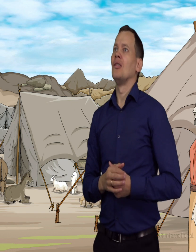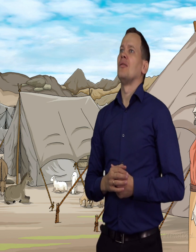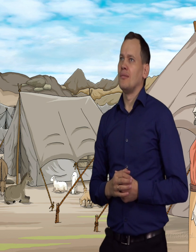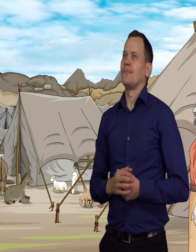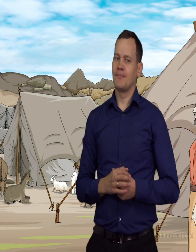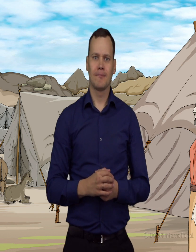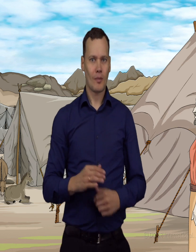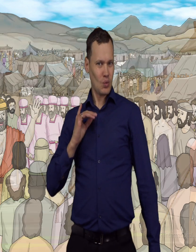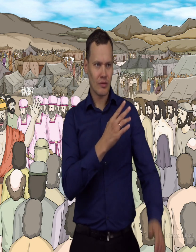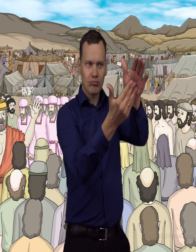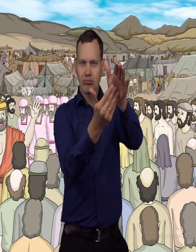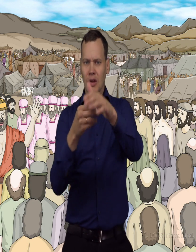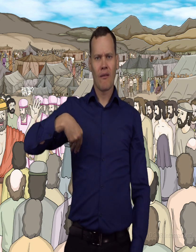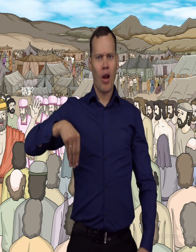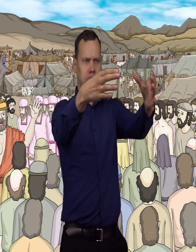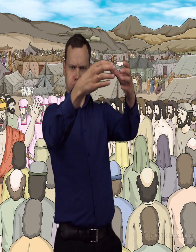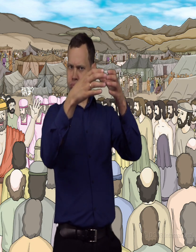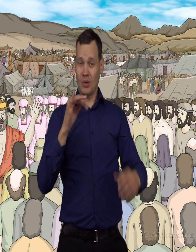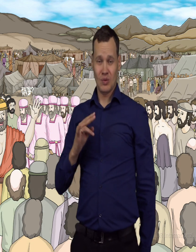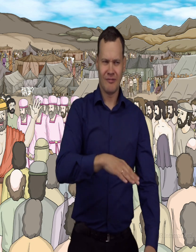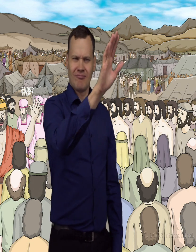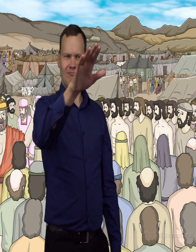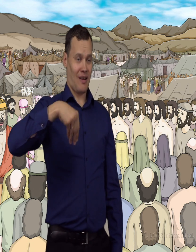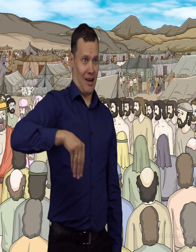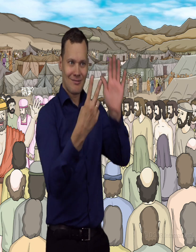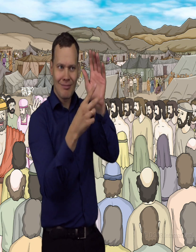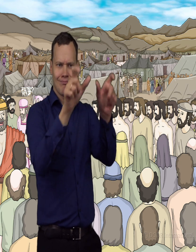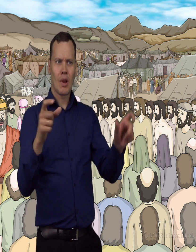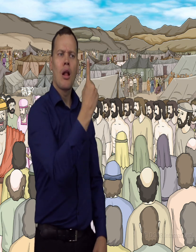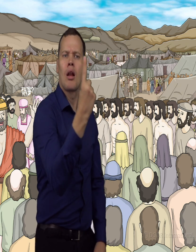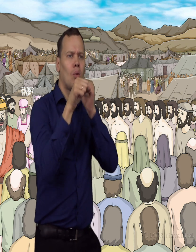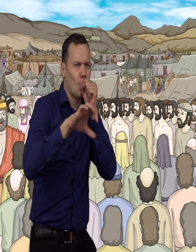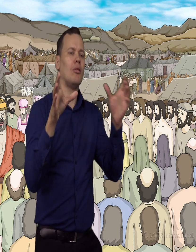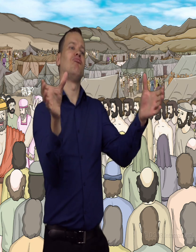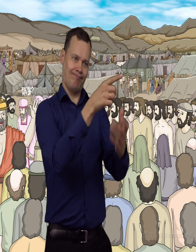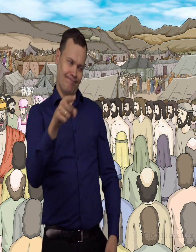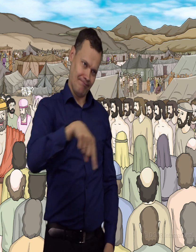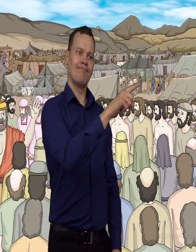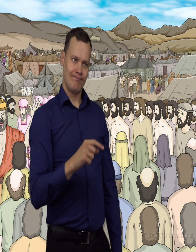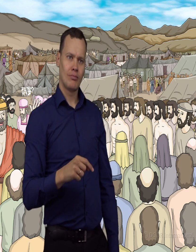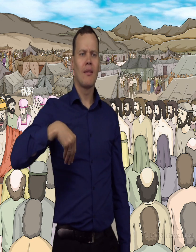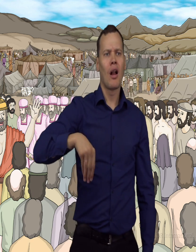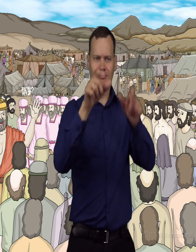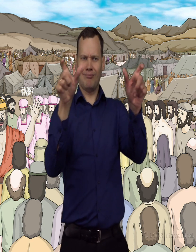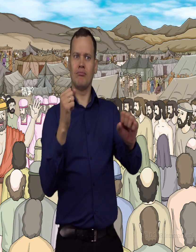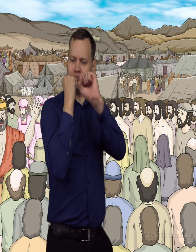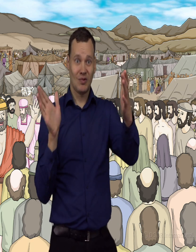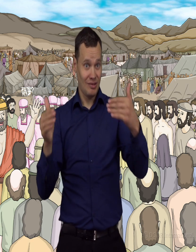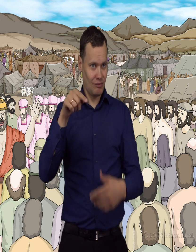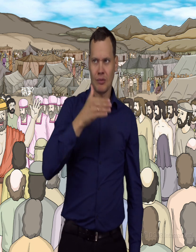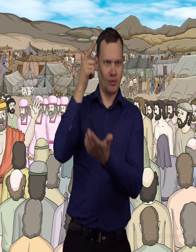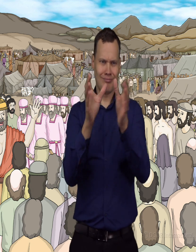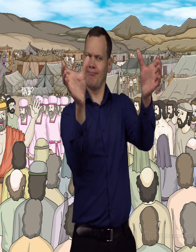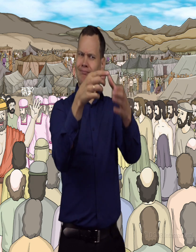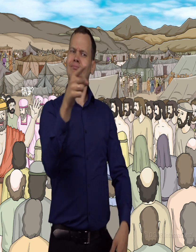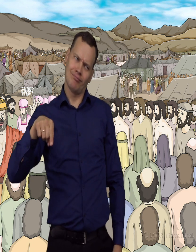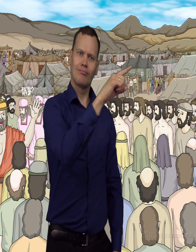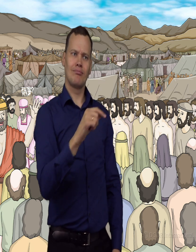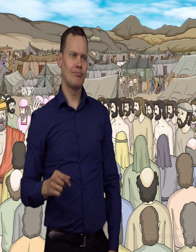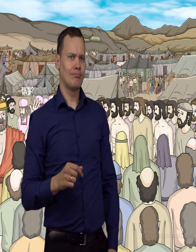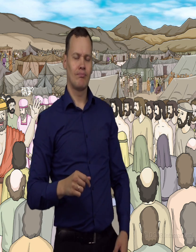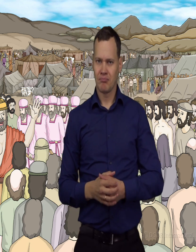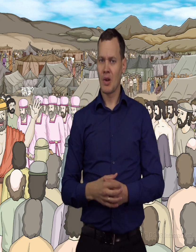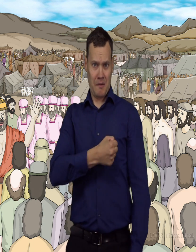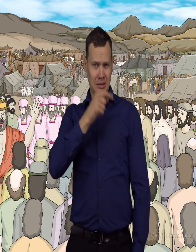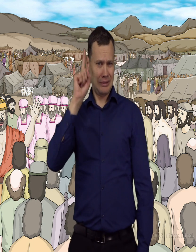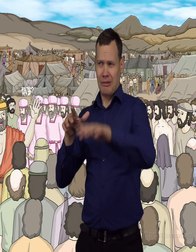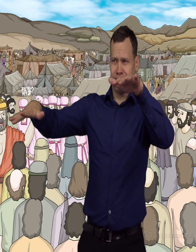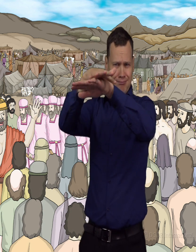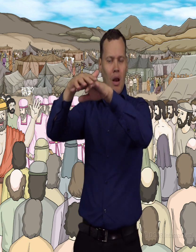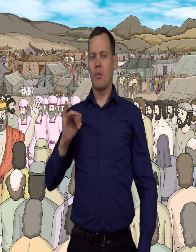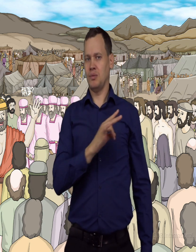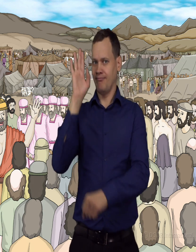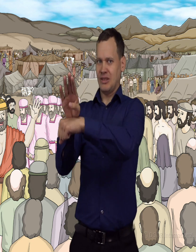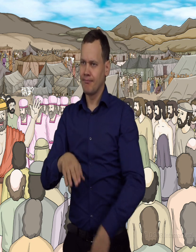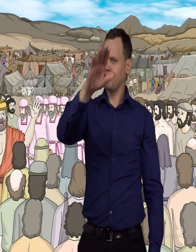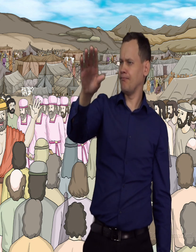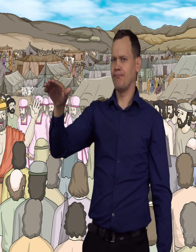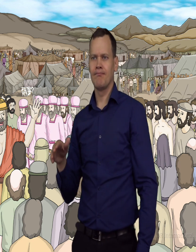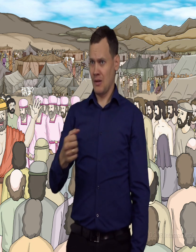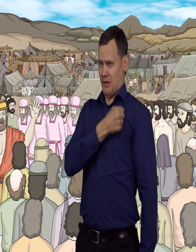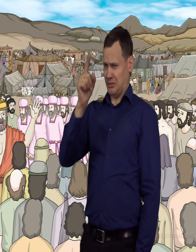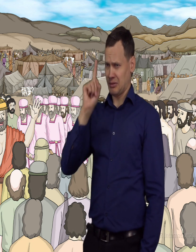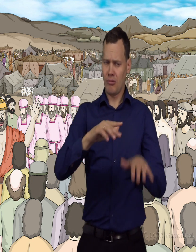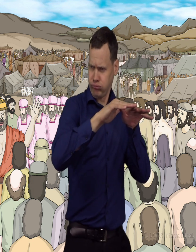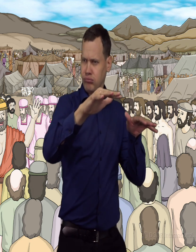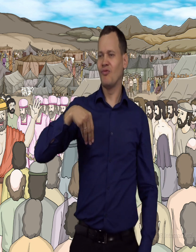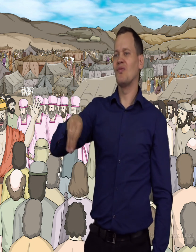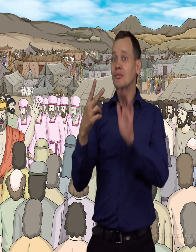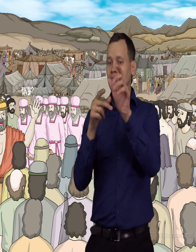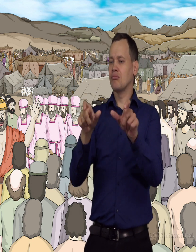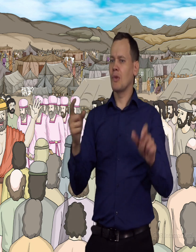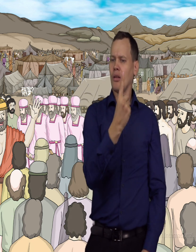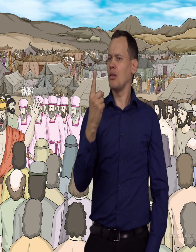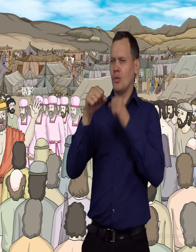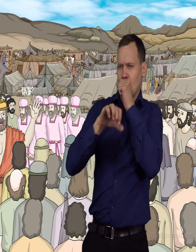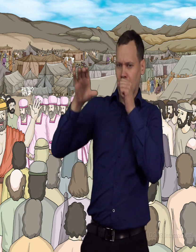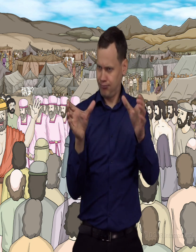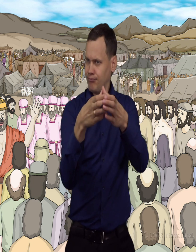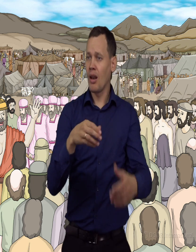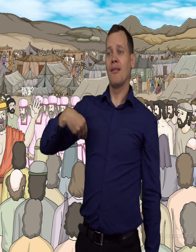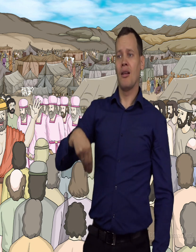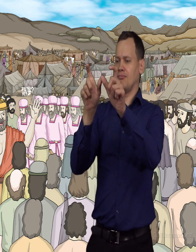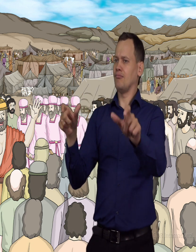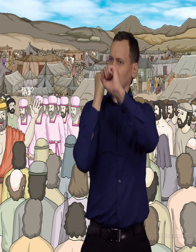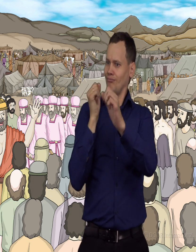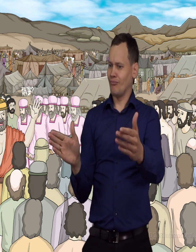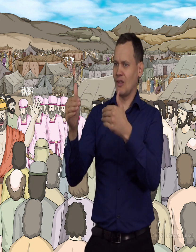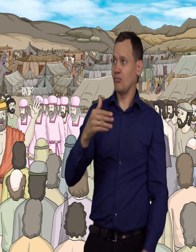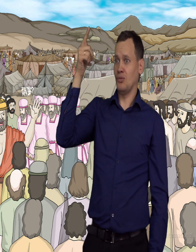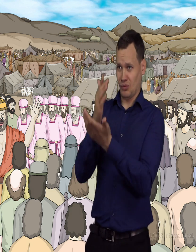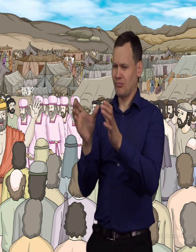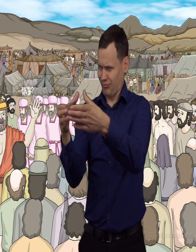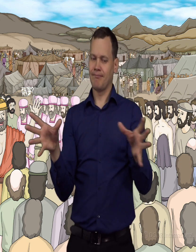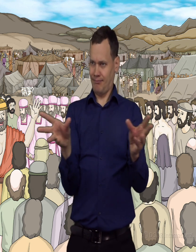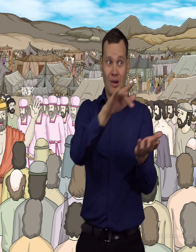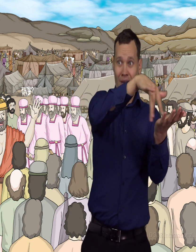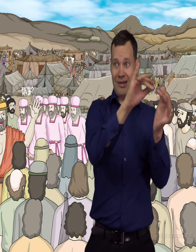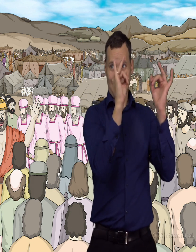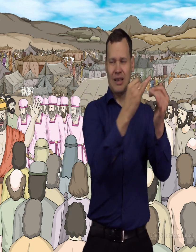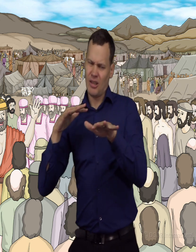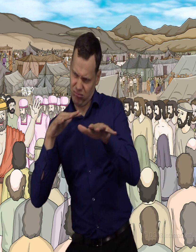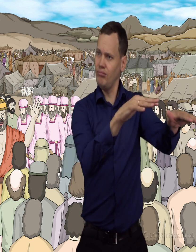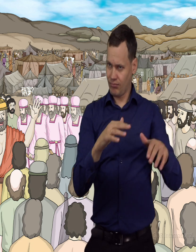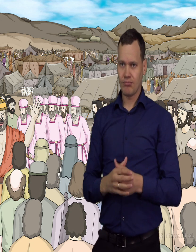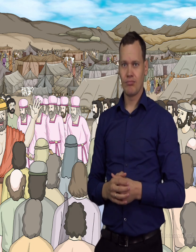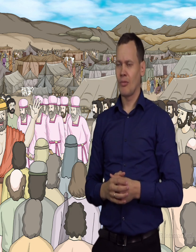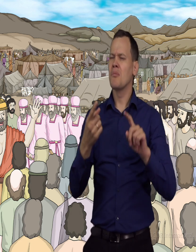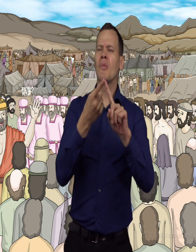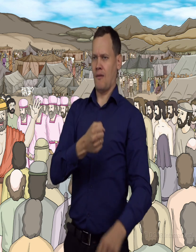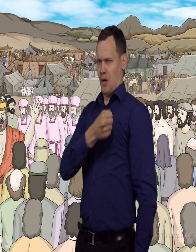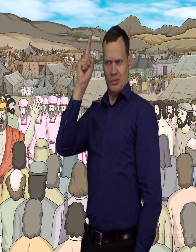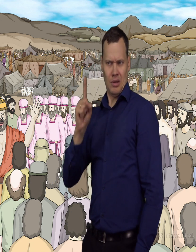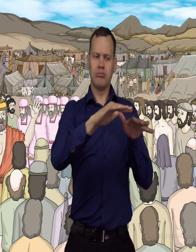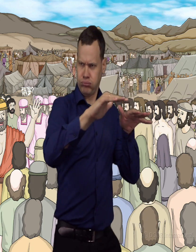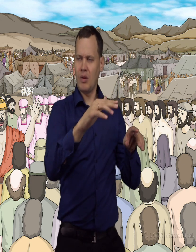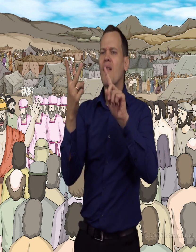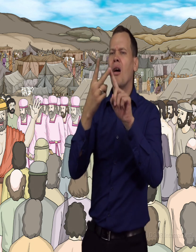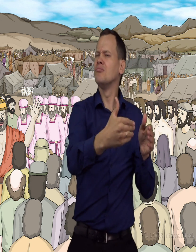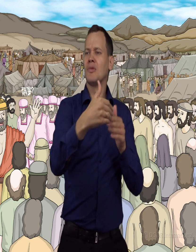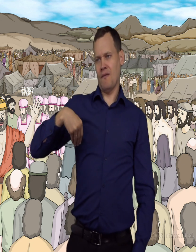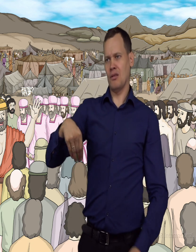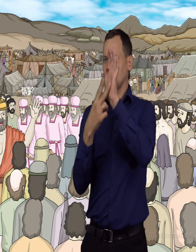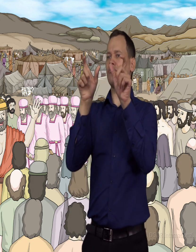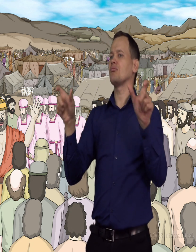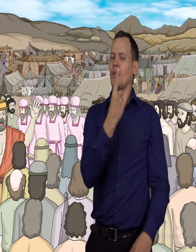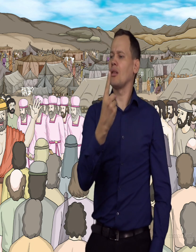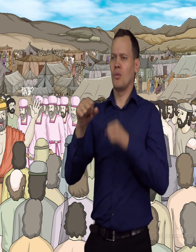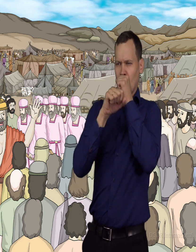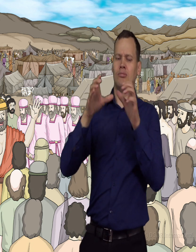So Joshua son of Nun summoned the priests and said, “Take up the ark of the covenant and have seven priests carry seven rams’ horns in front of the ark of the LORD.”